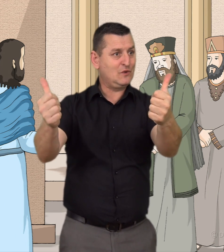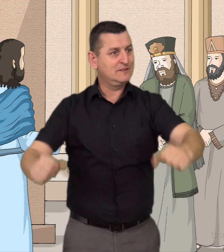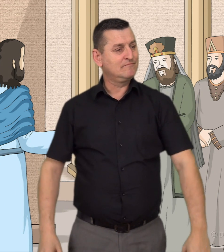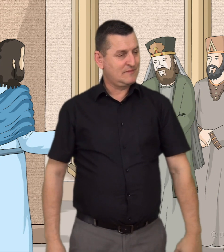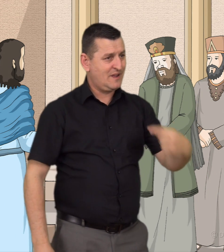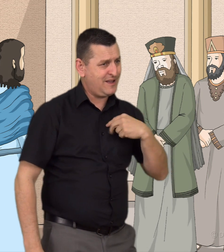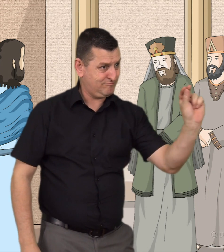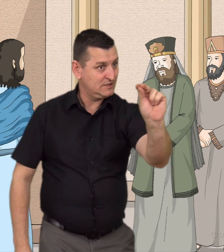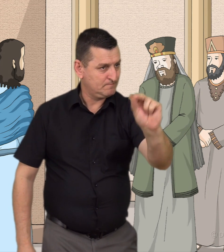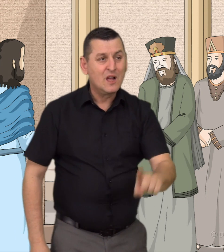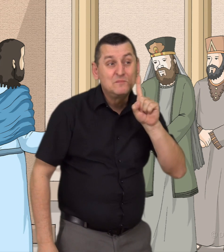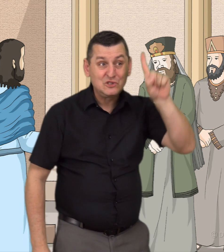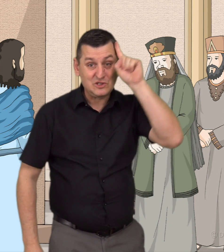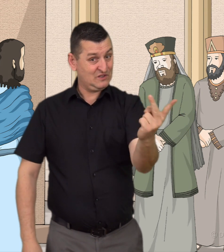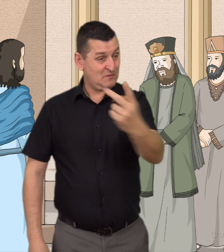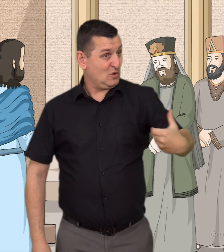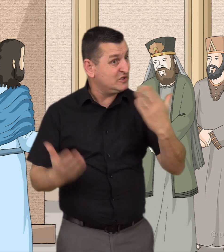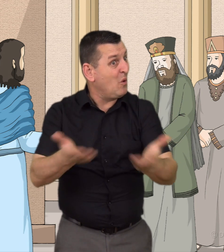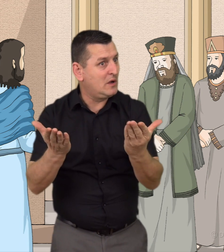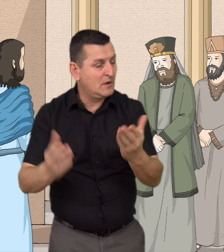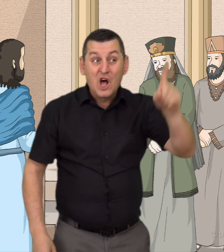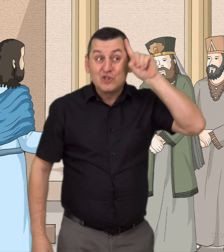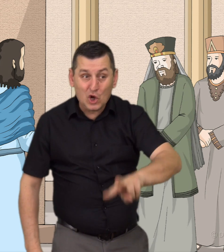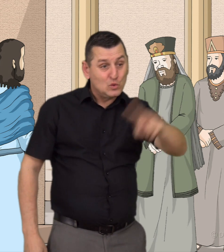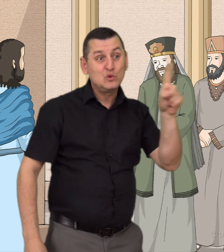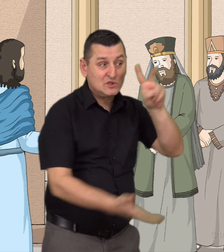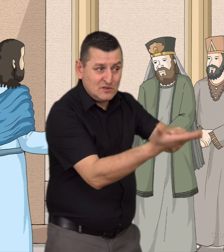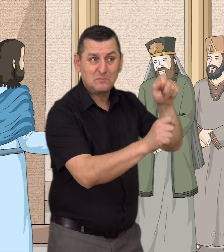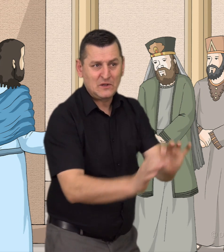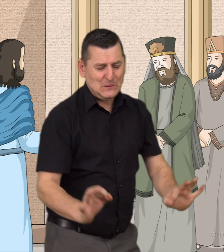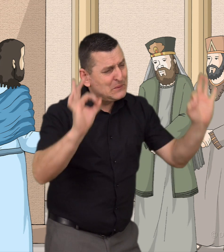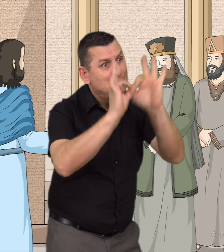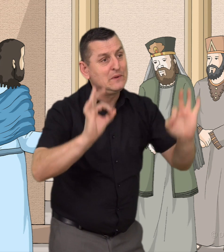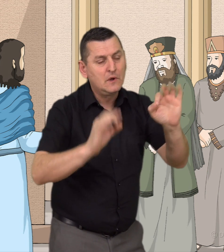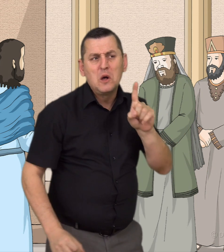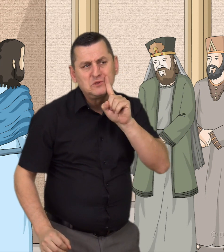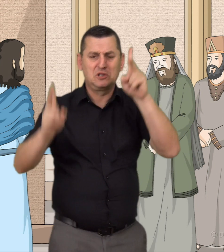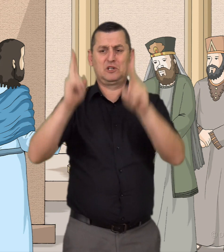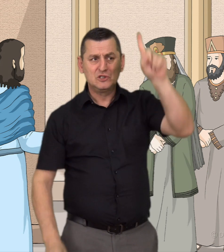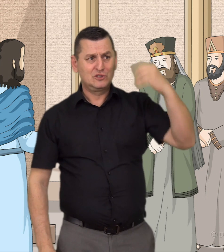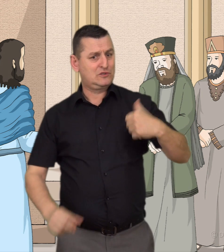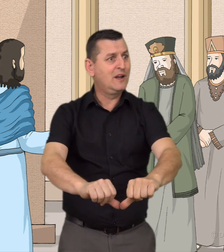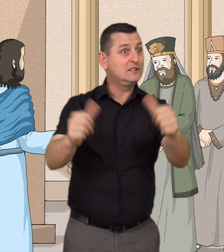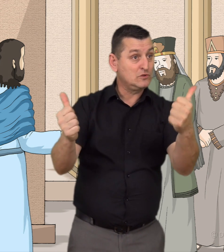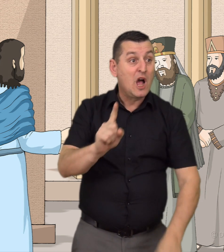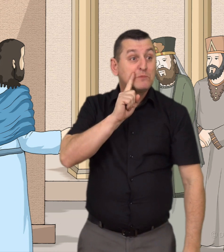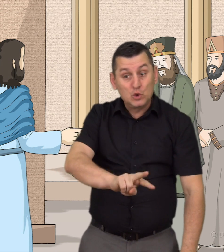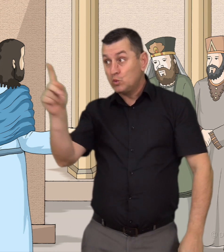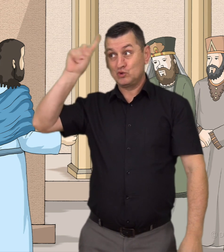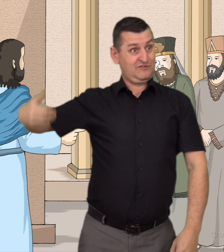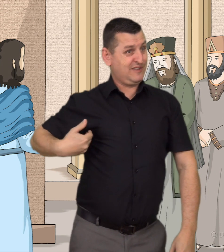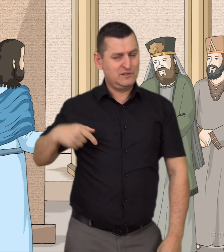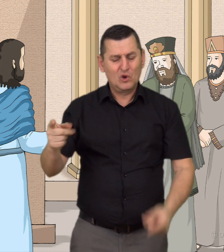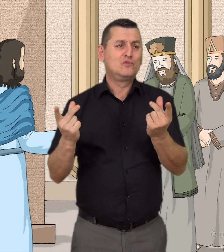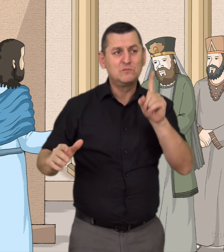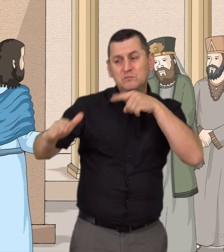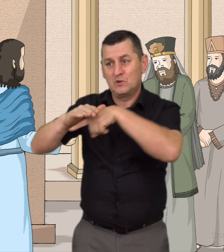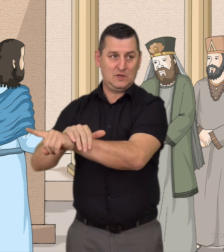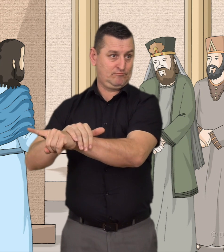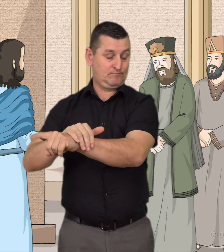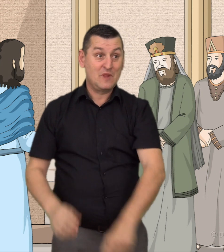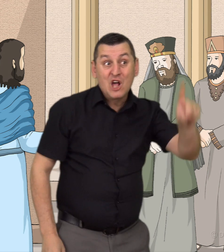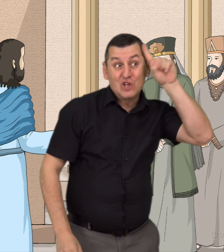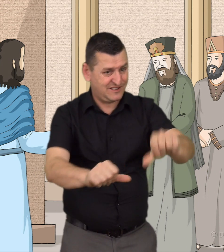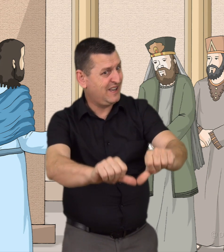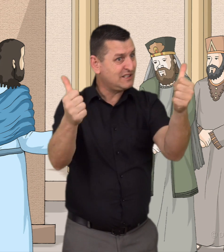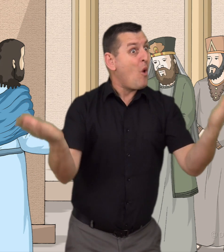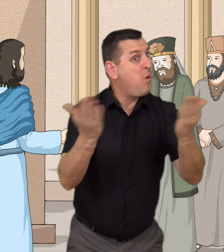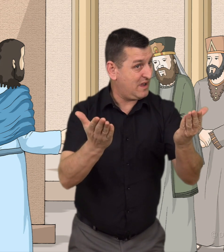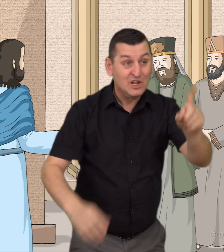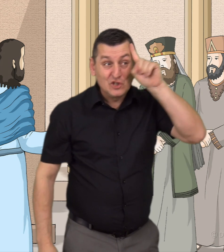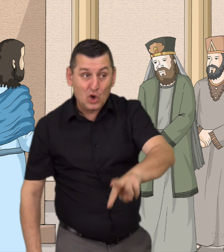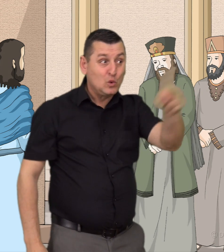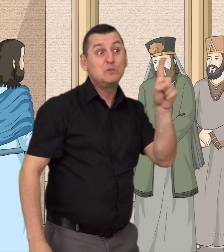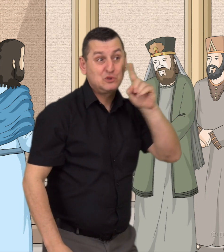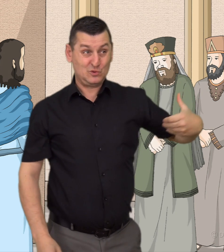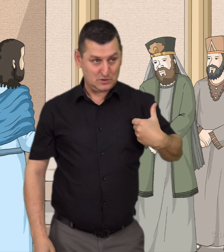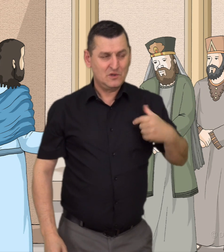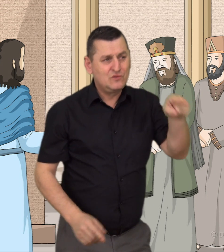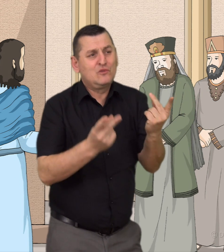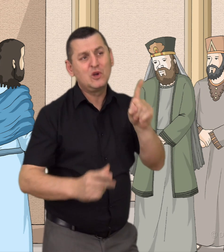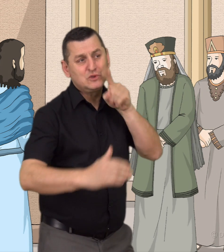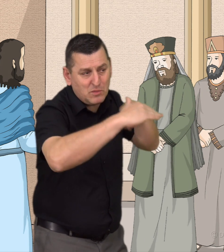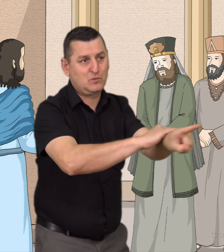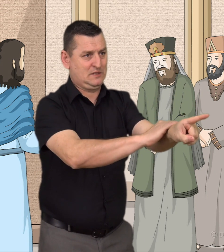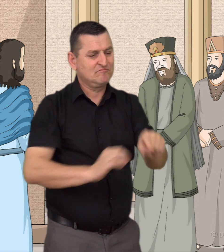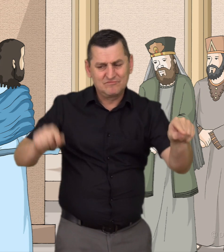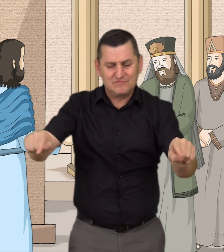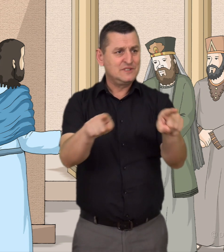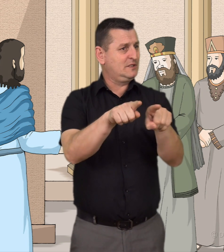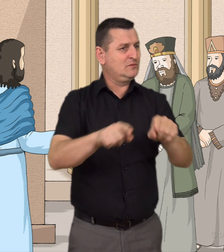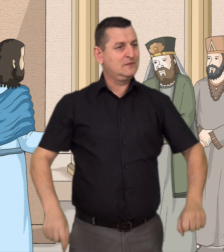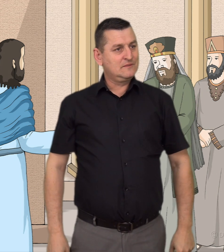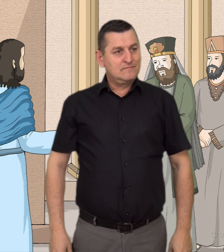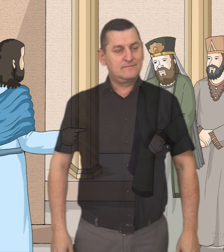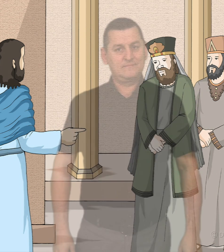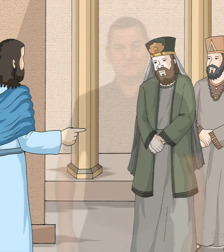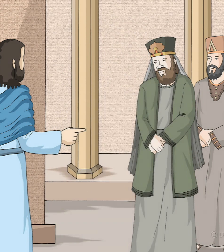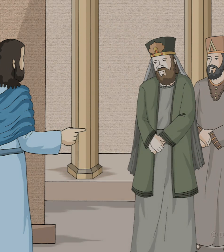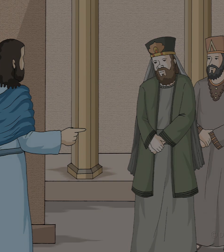Now I tell you that whoever divorces his wife, except for sexual immorality, and marries another woman, commits adultery.”